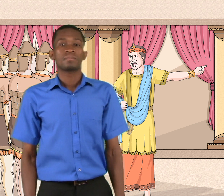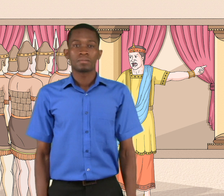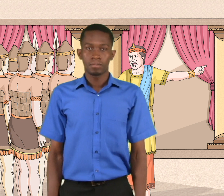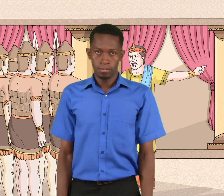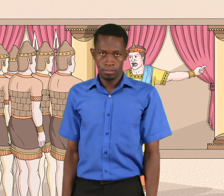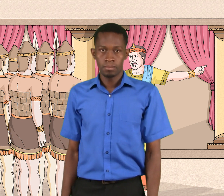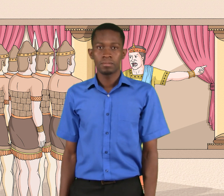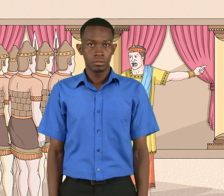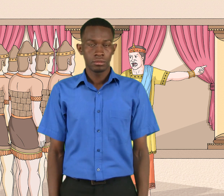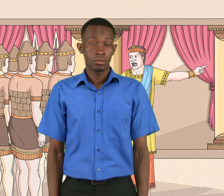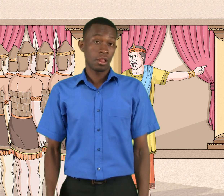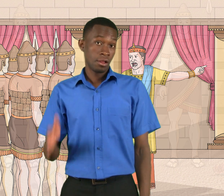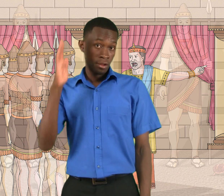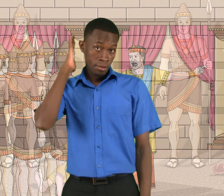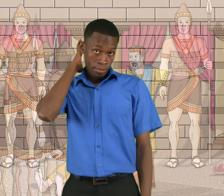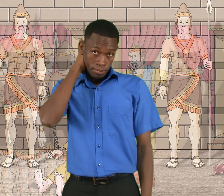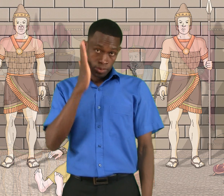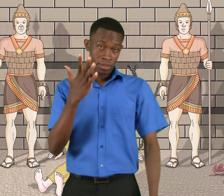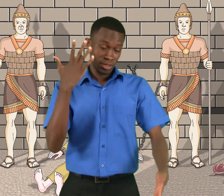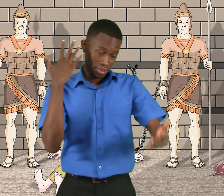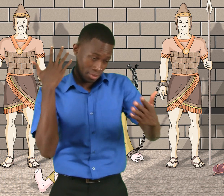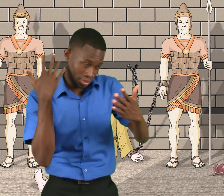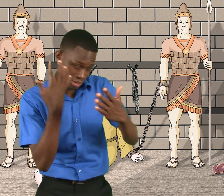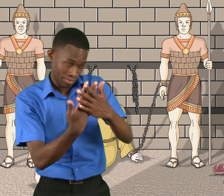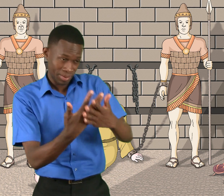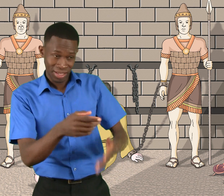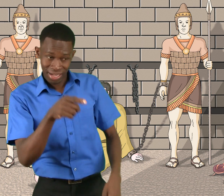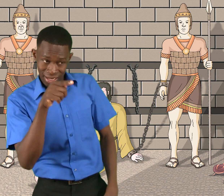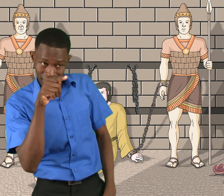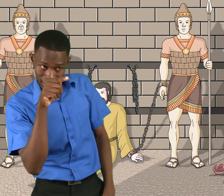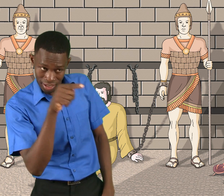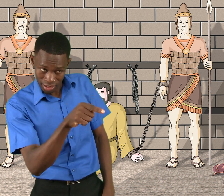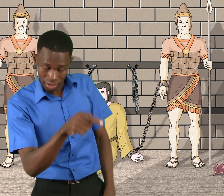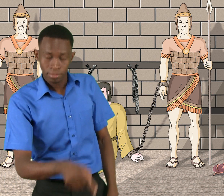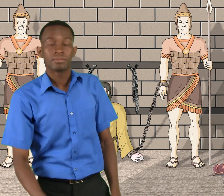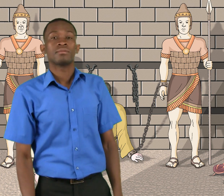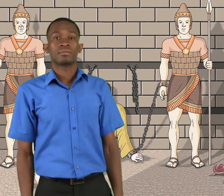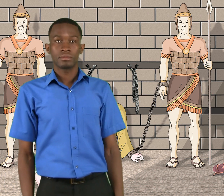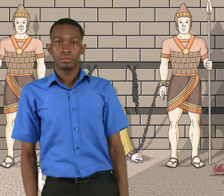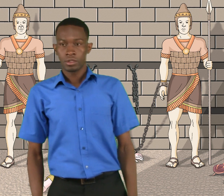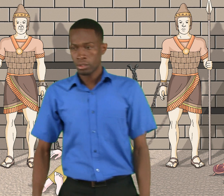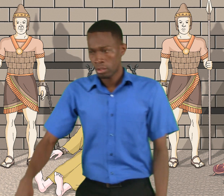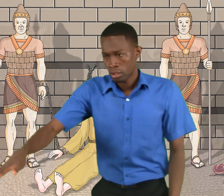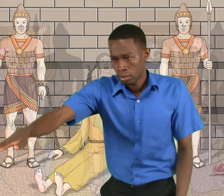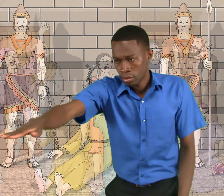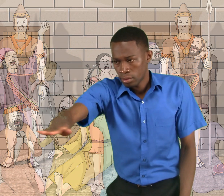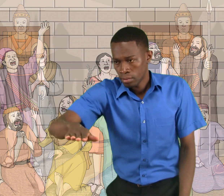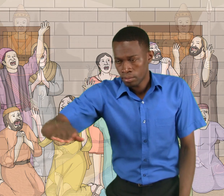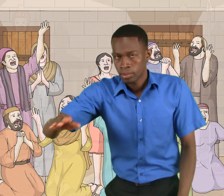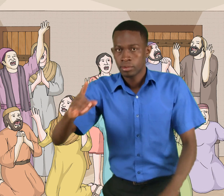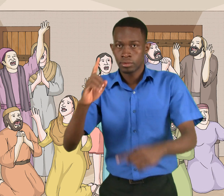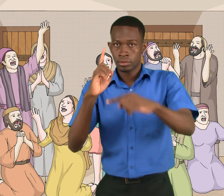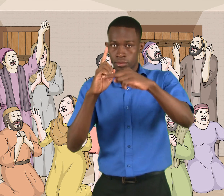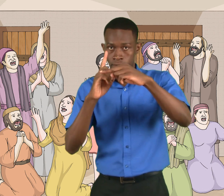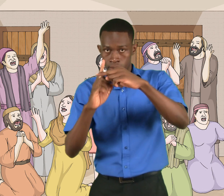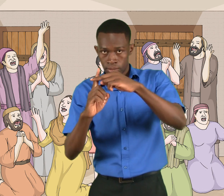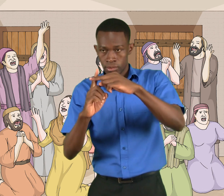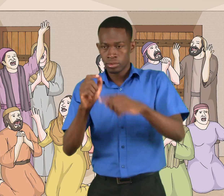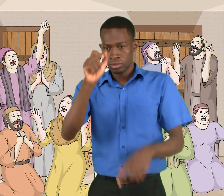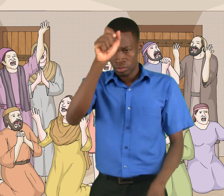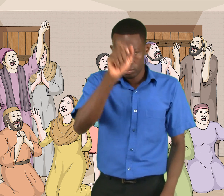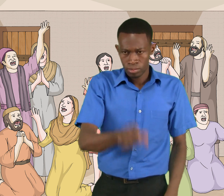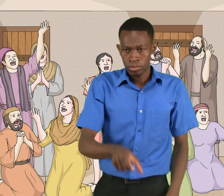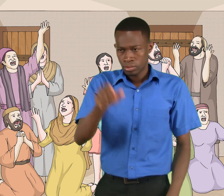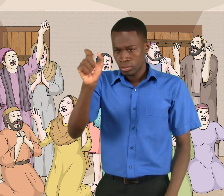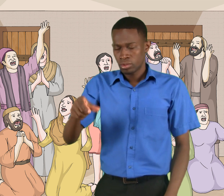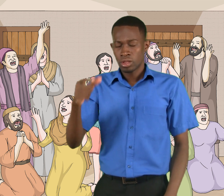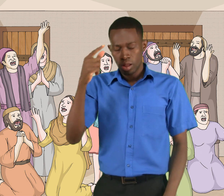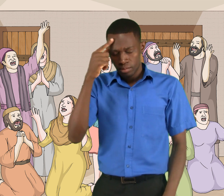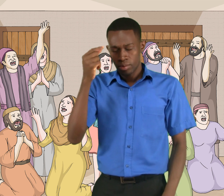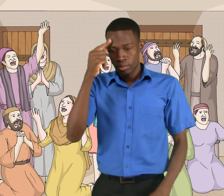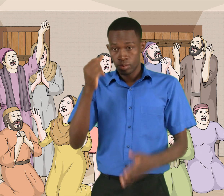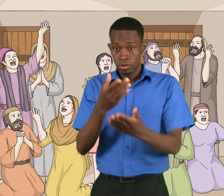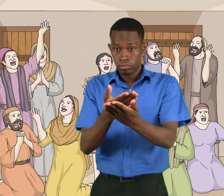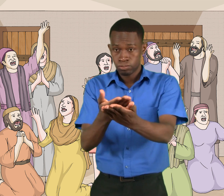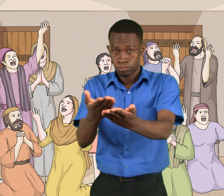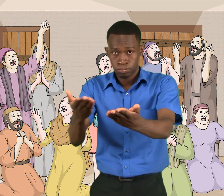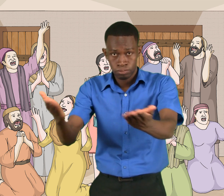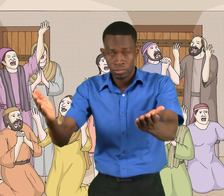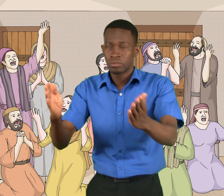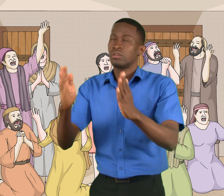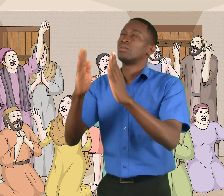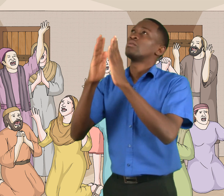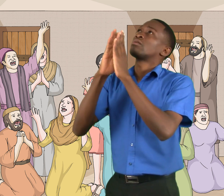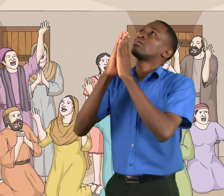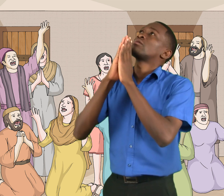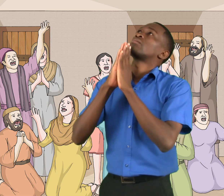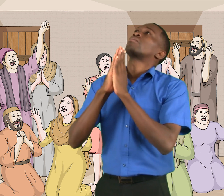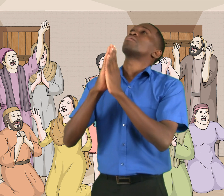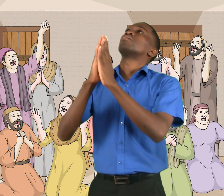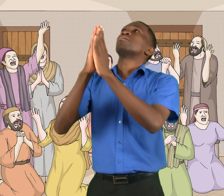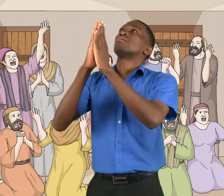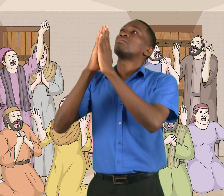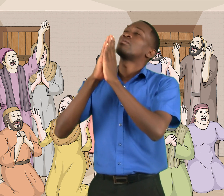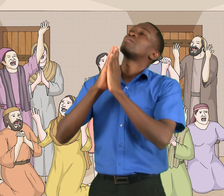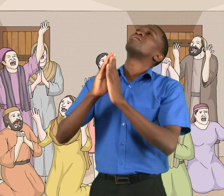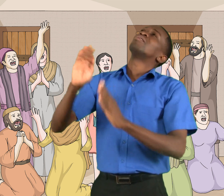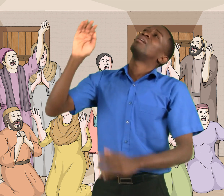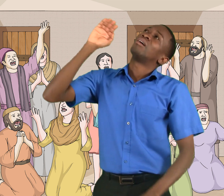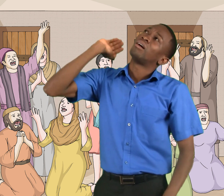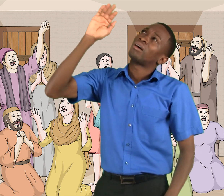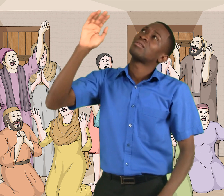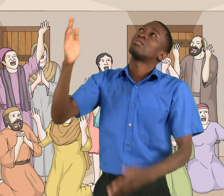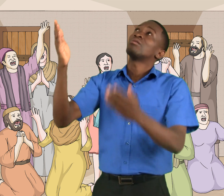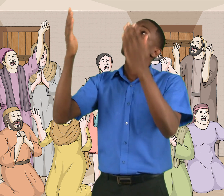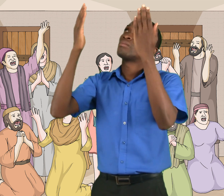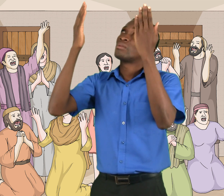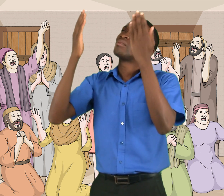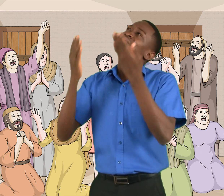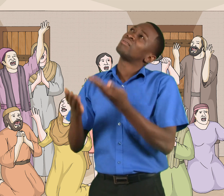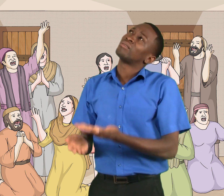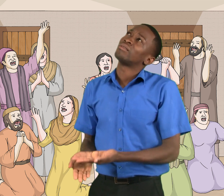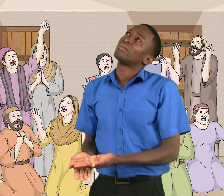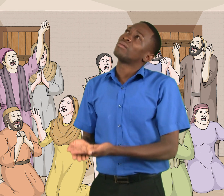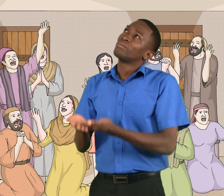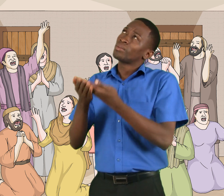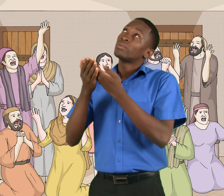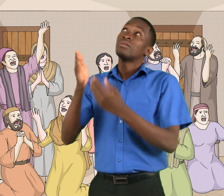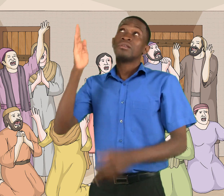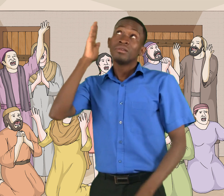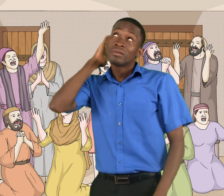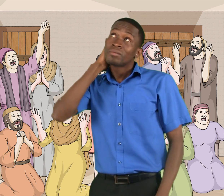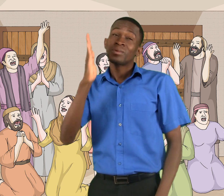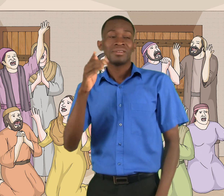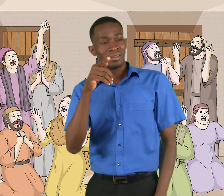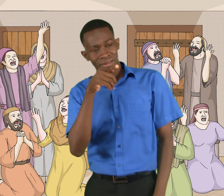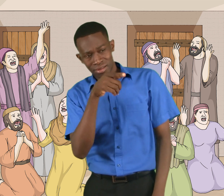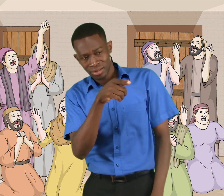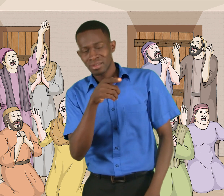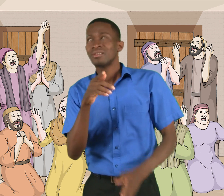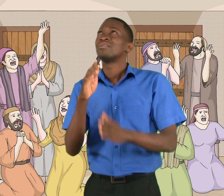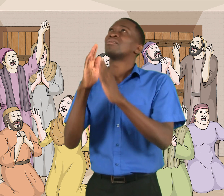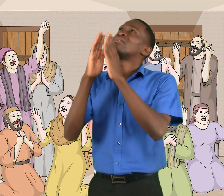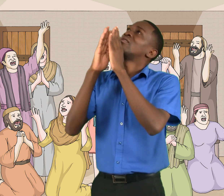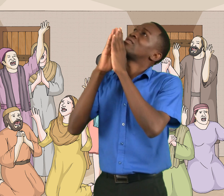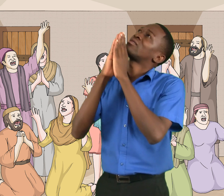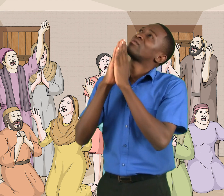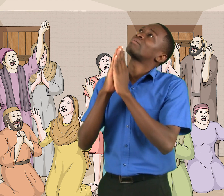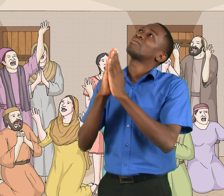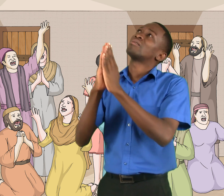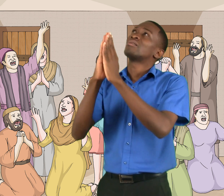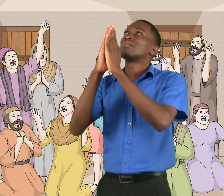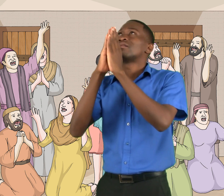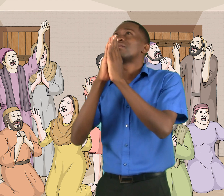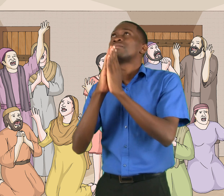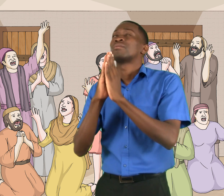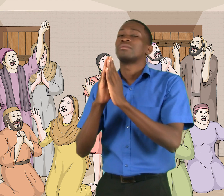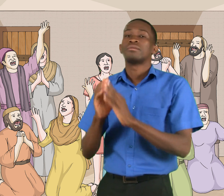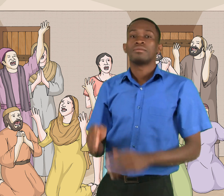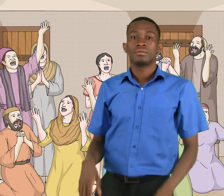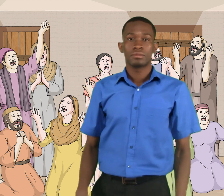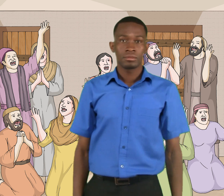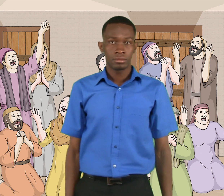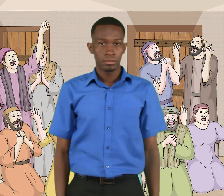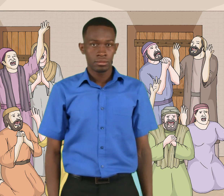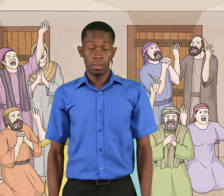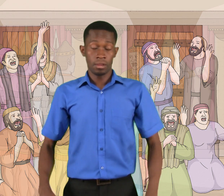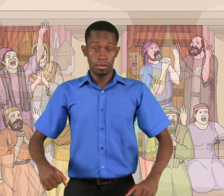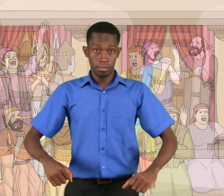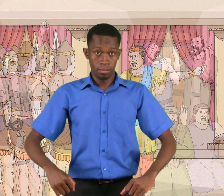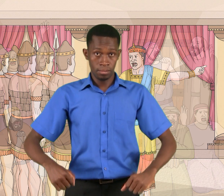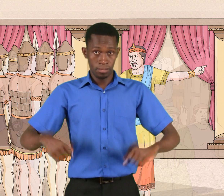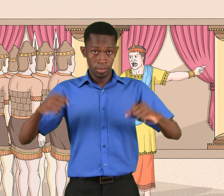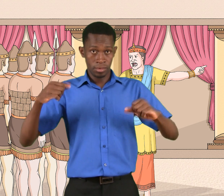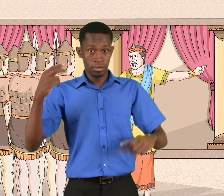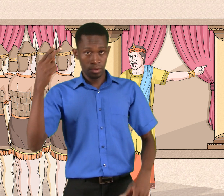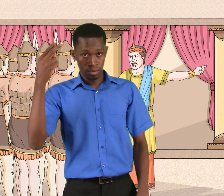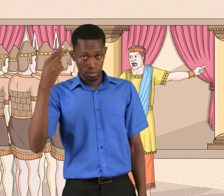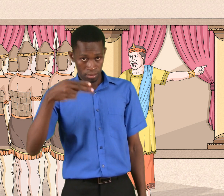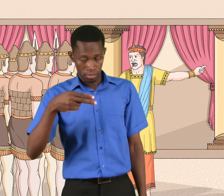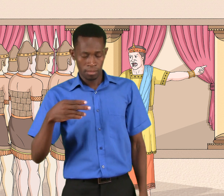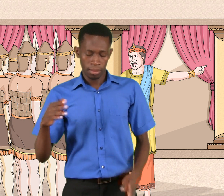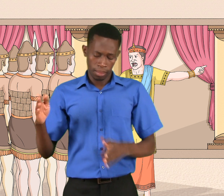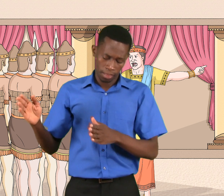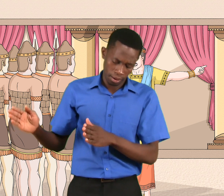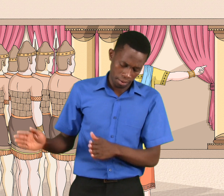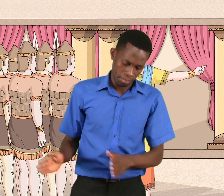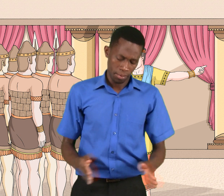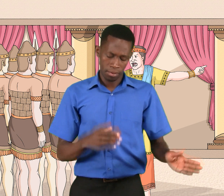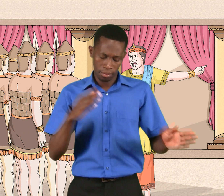So Peter was kept in prison, but the church was fervently praying to God for him.